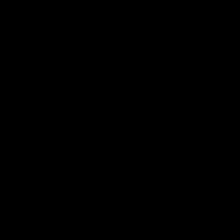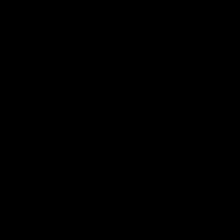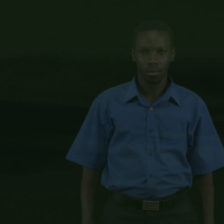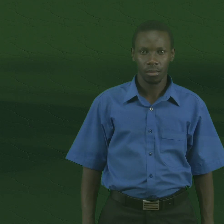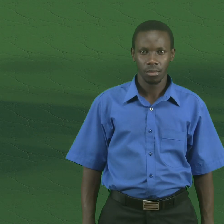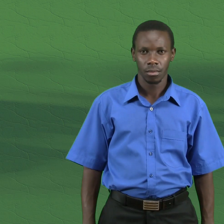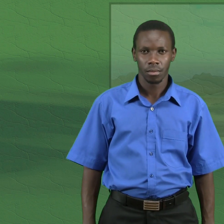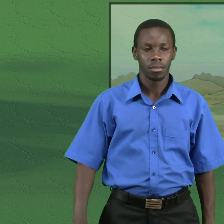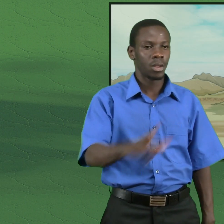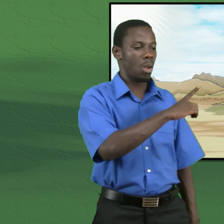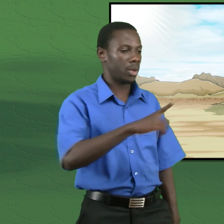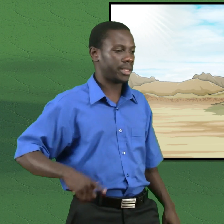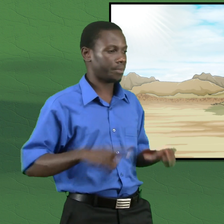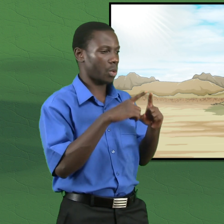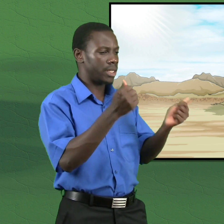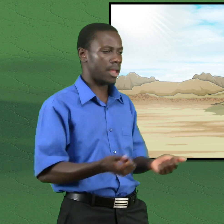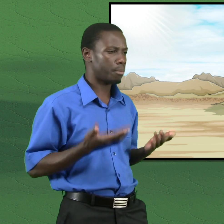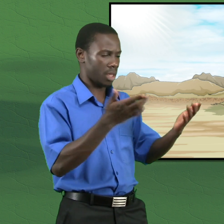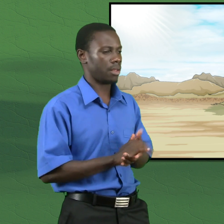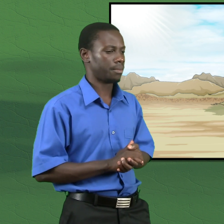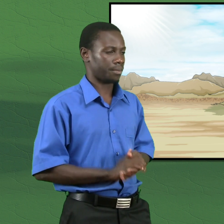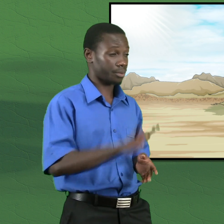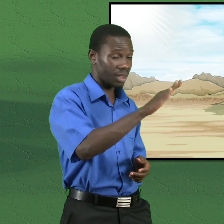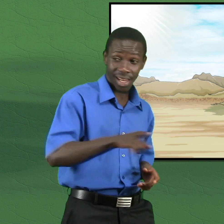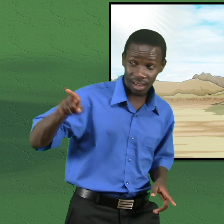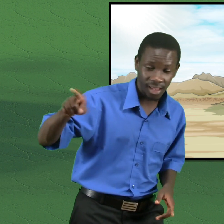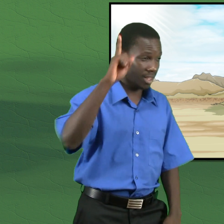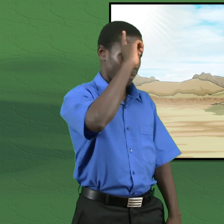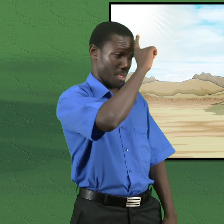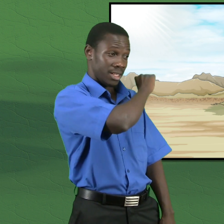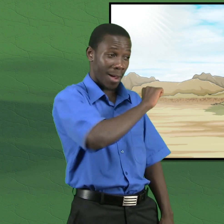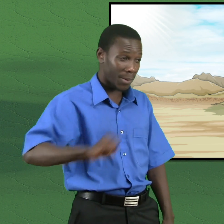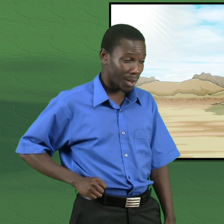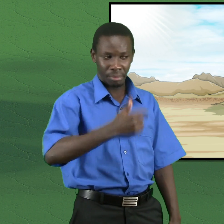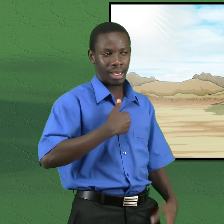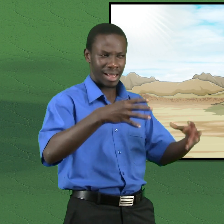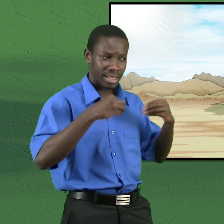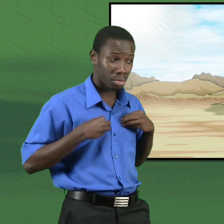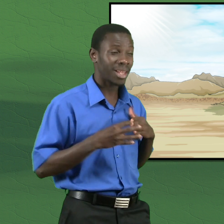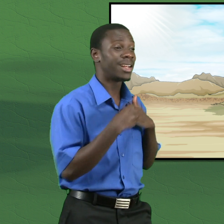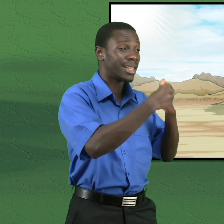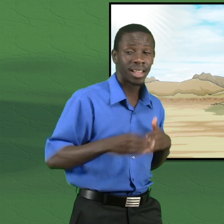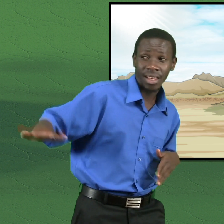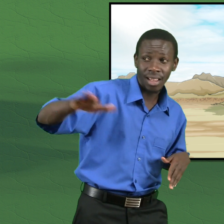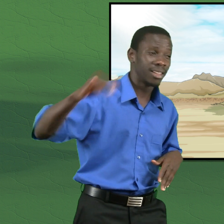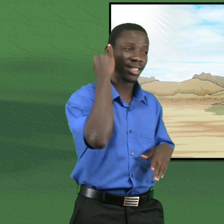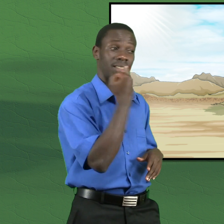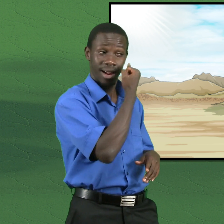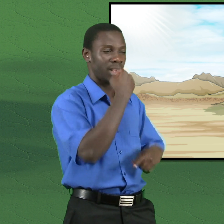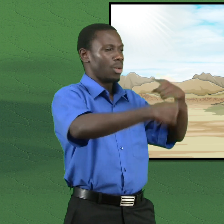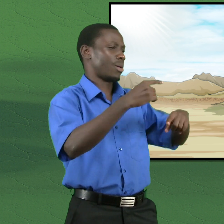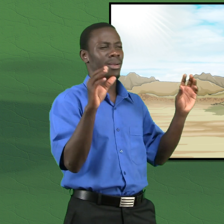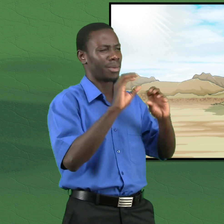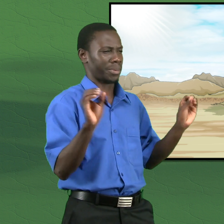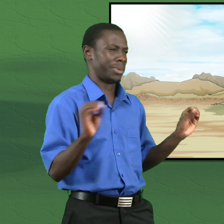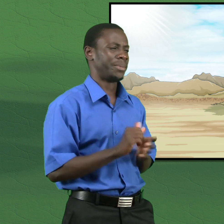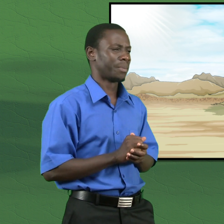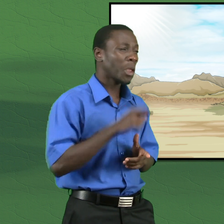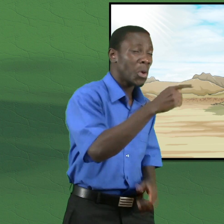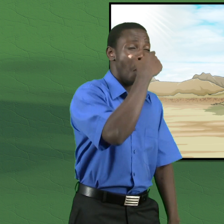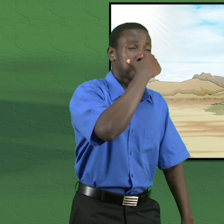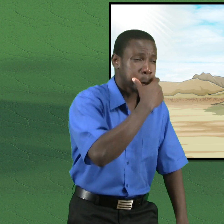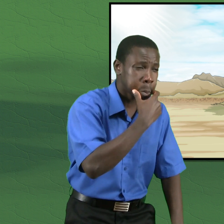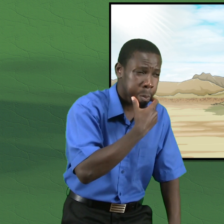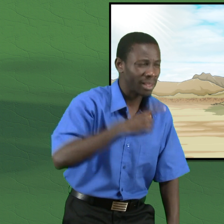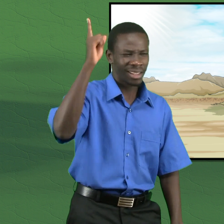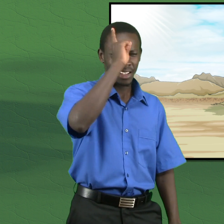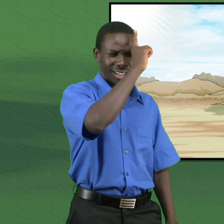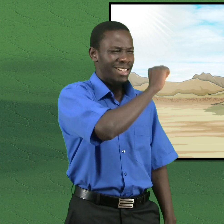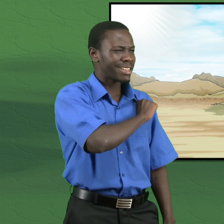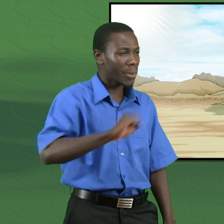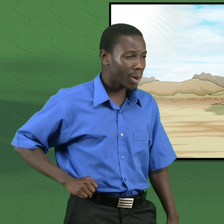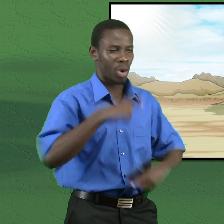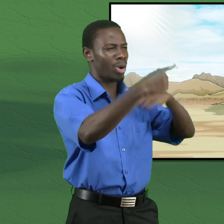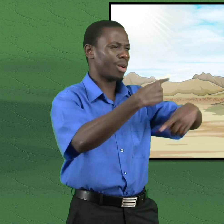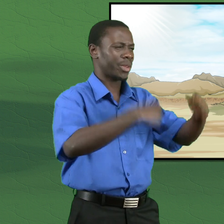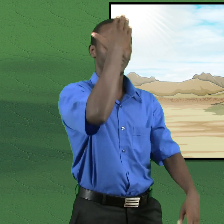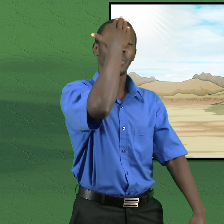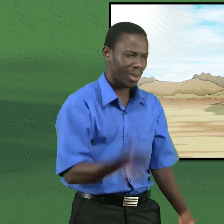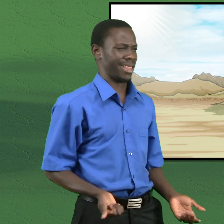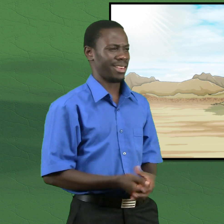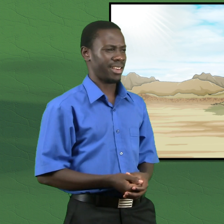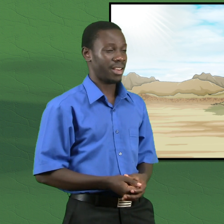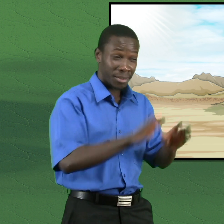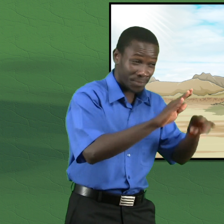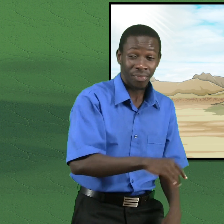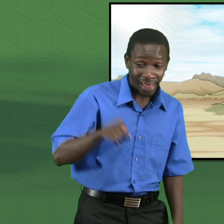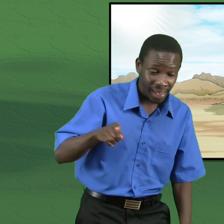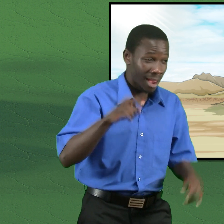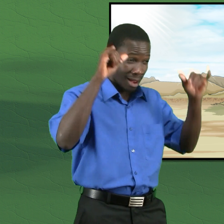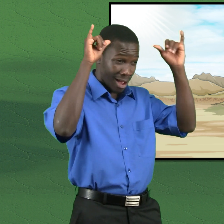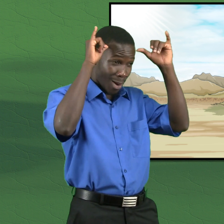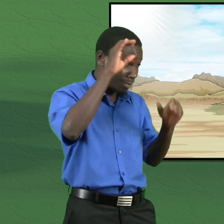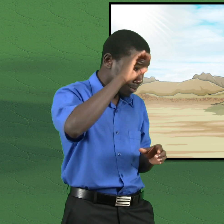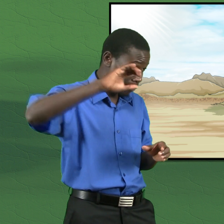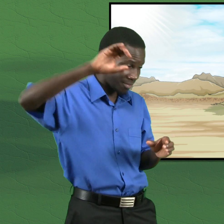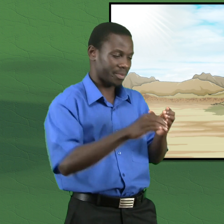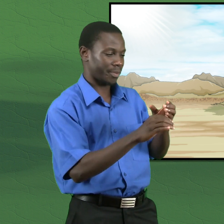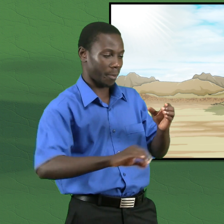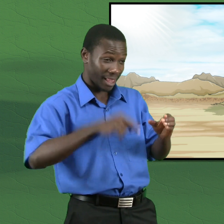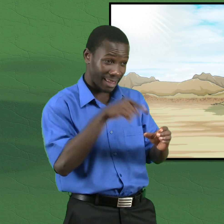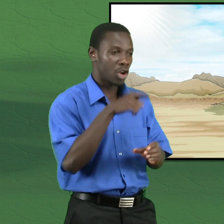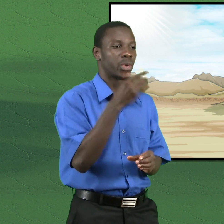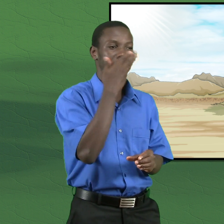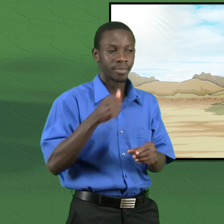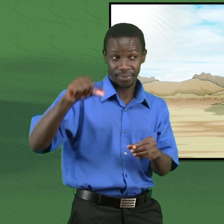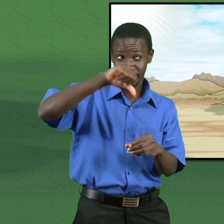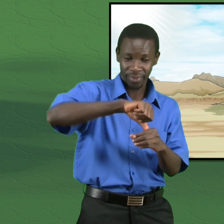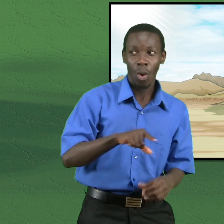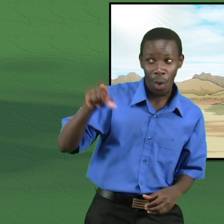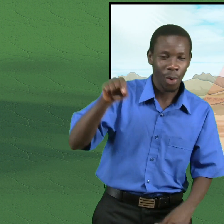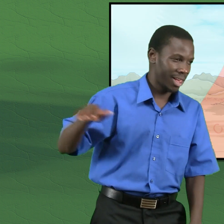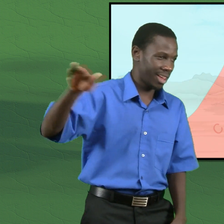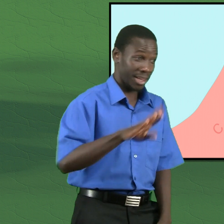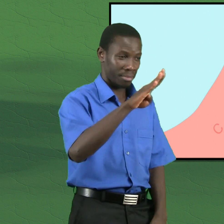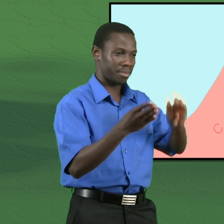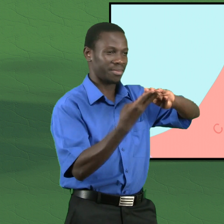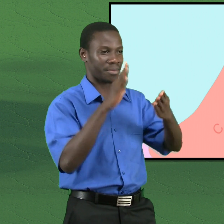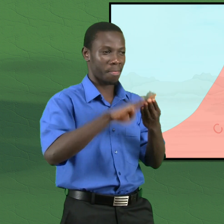Now the LORD said to Samuel, “How long are you going to mourn for Saul, since I have rejected him as king over Israel?